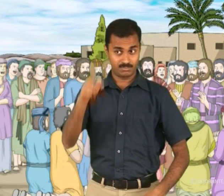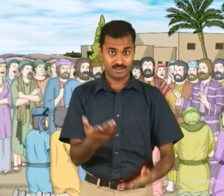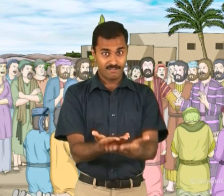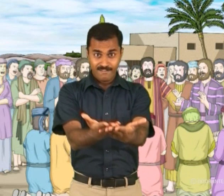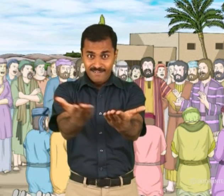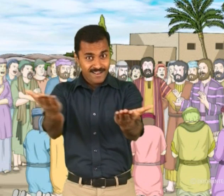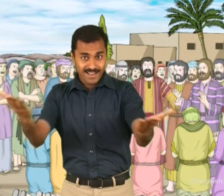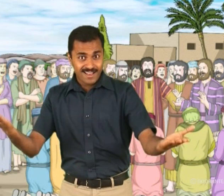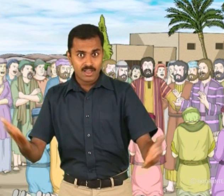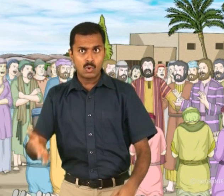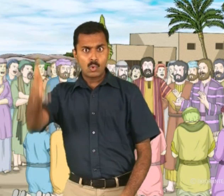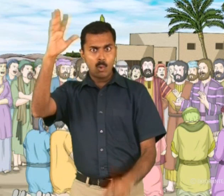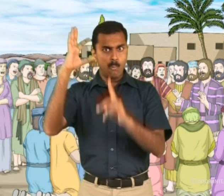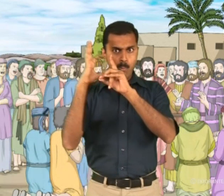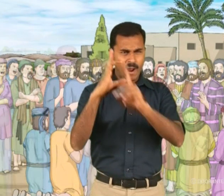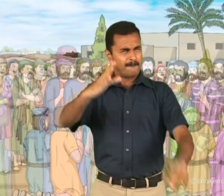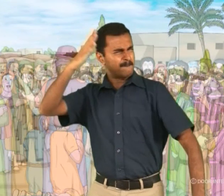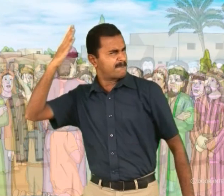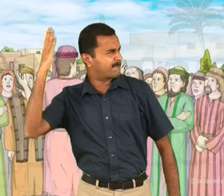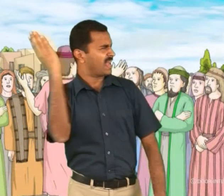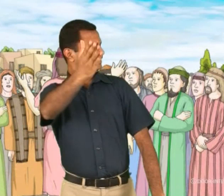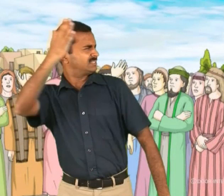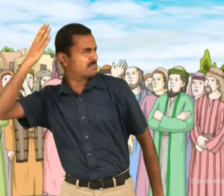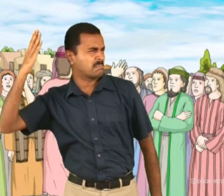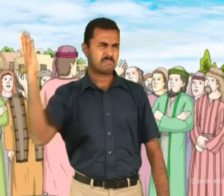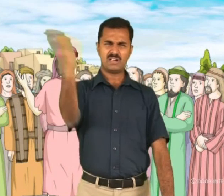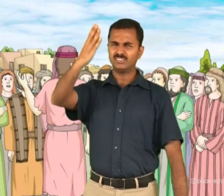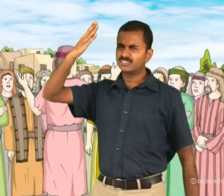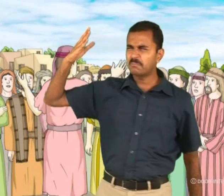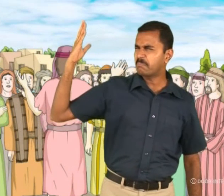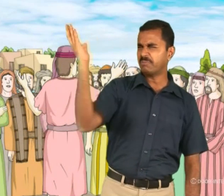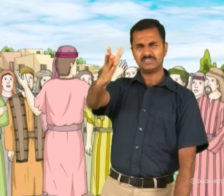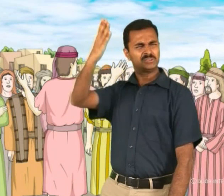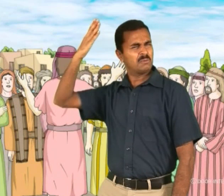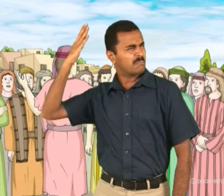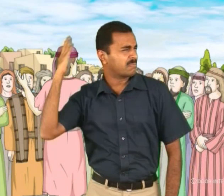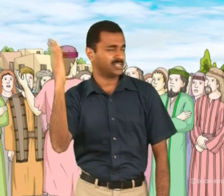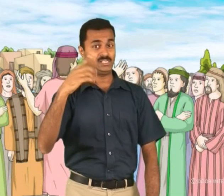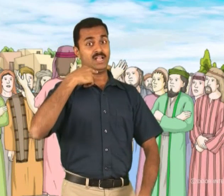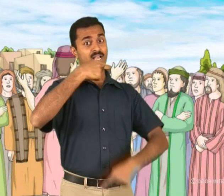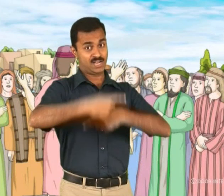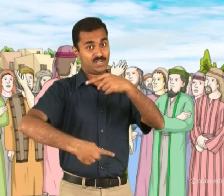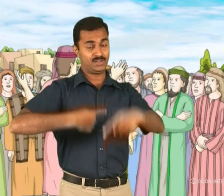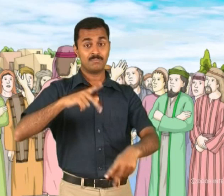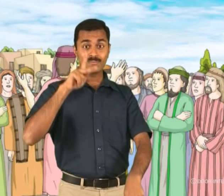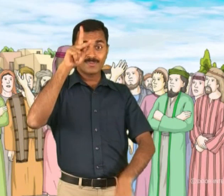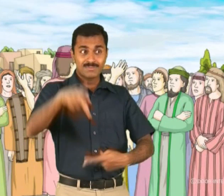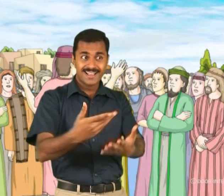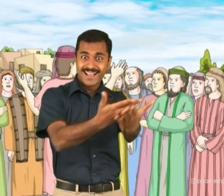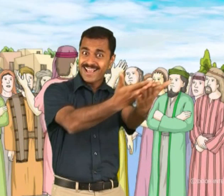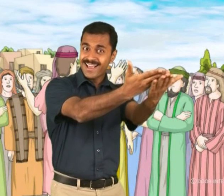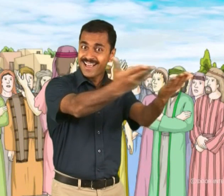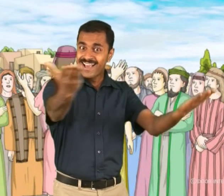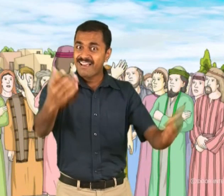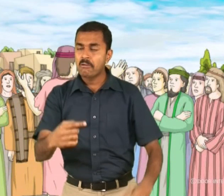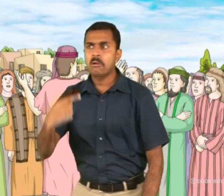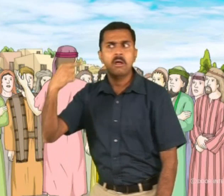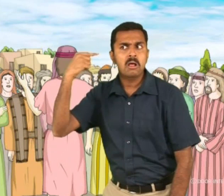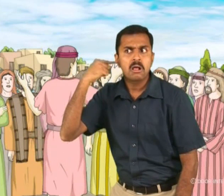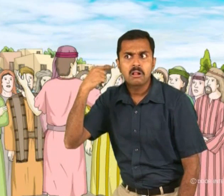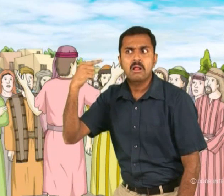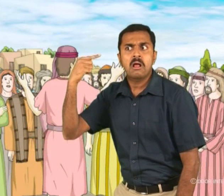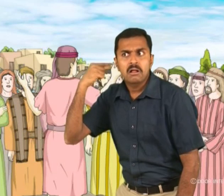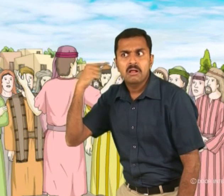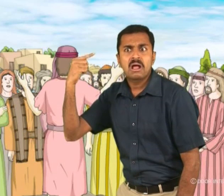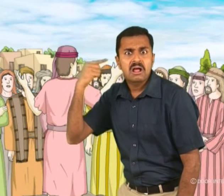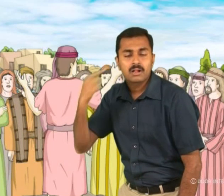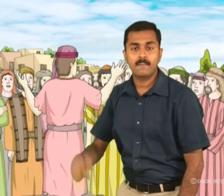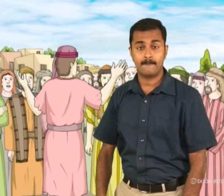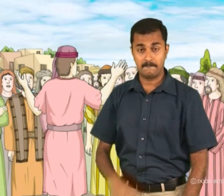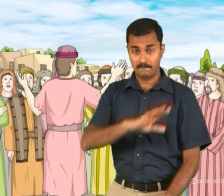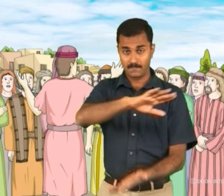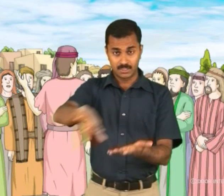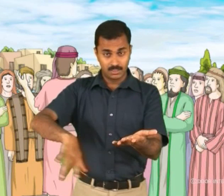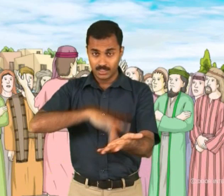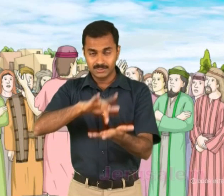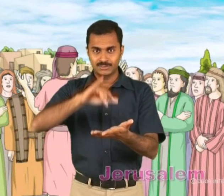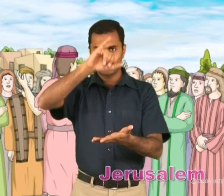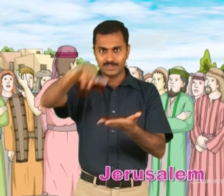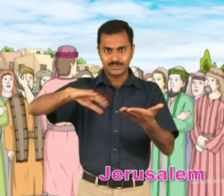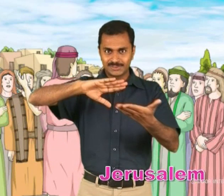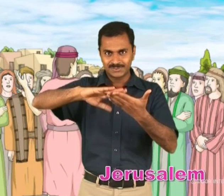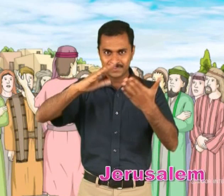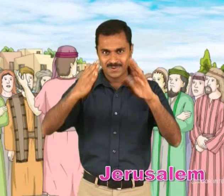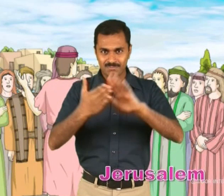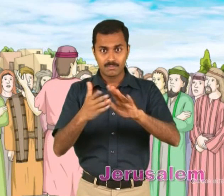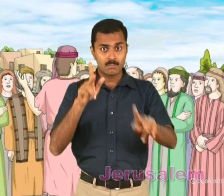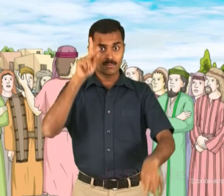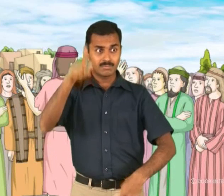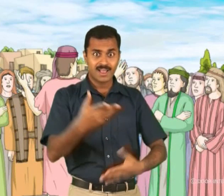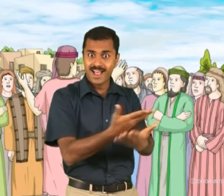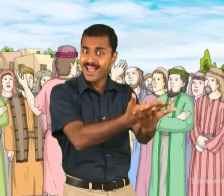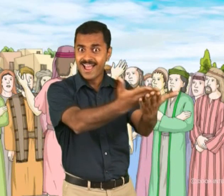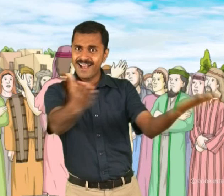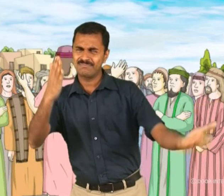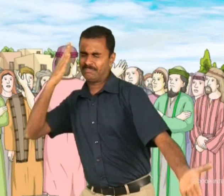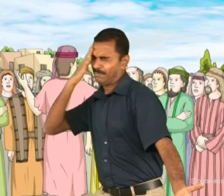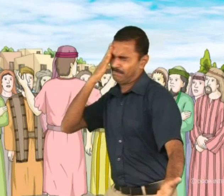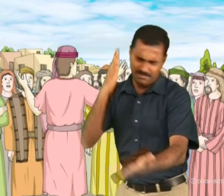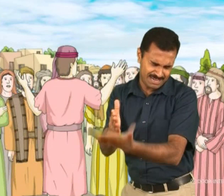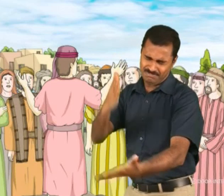So the word of God continued to spread.